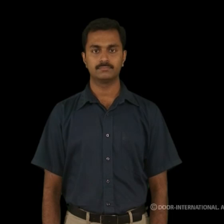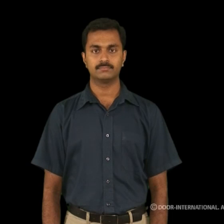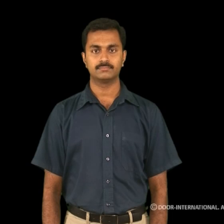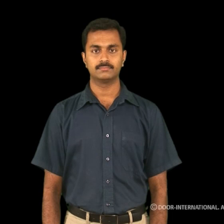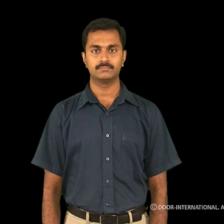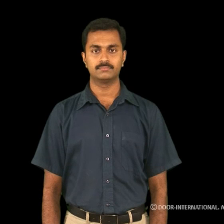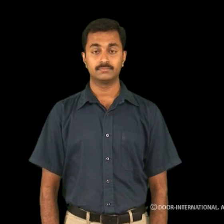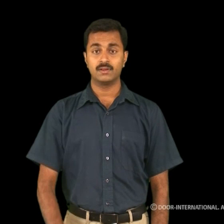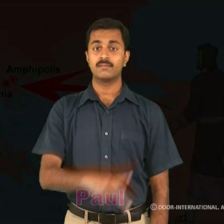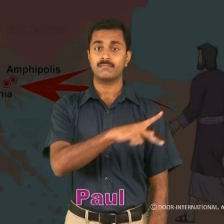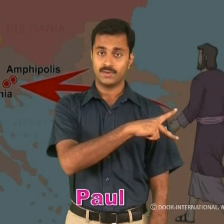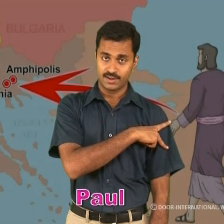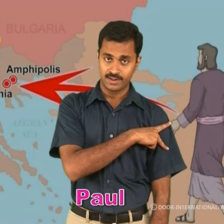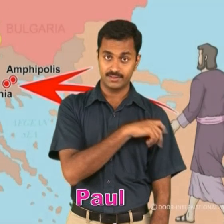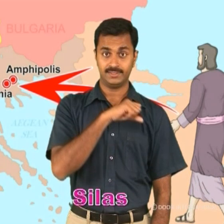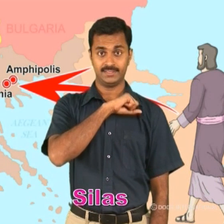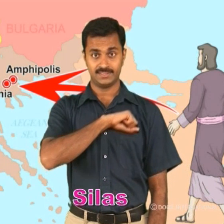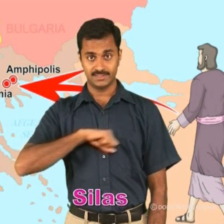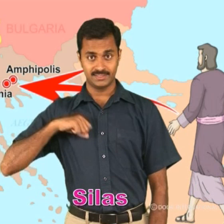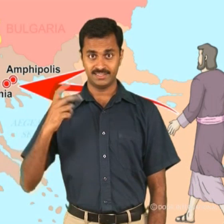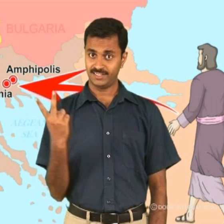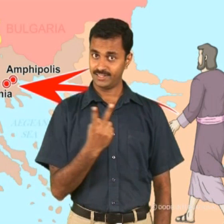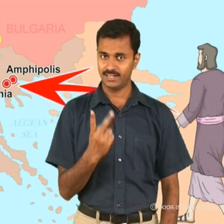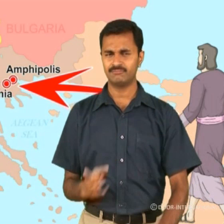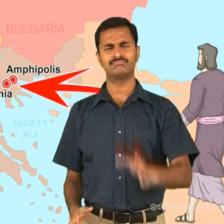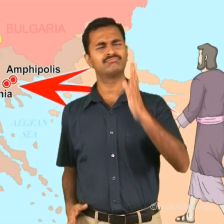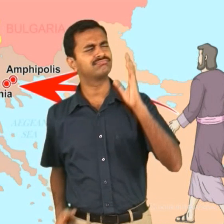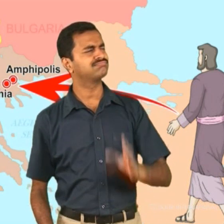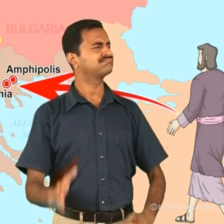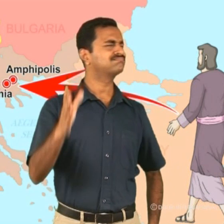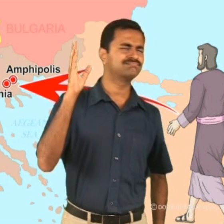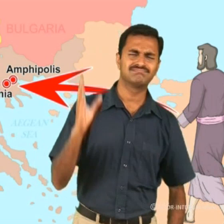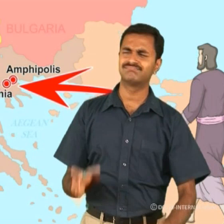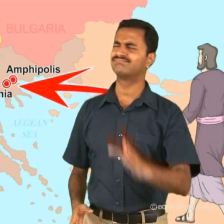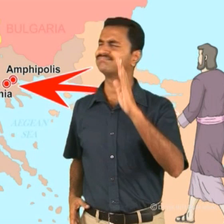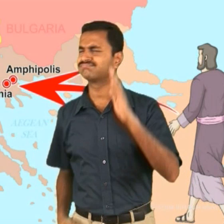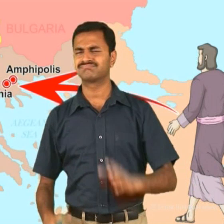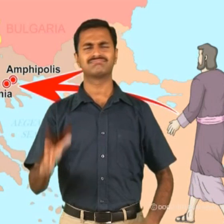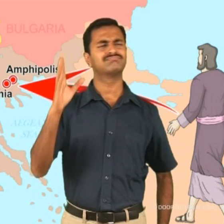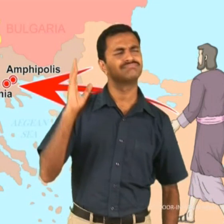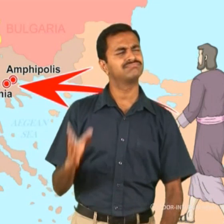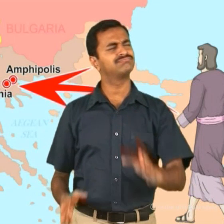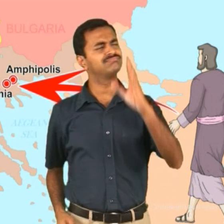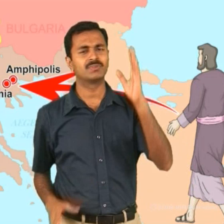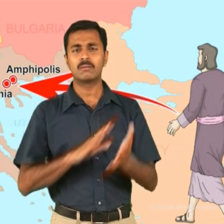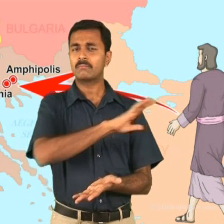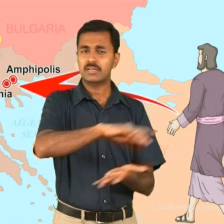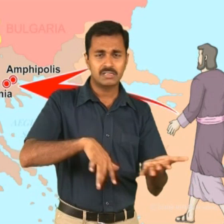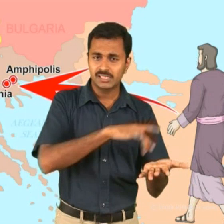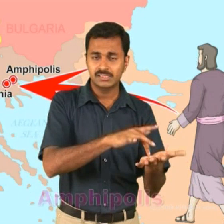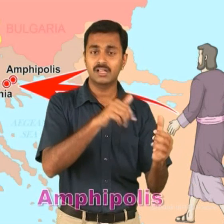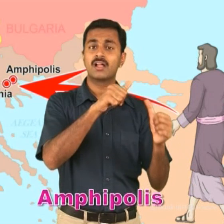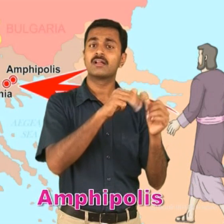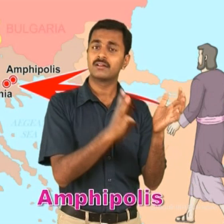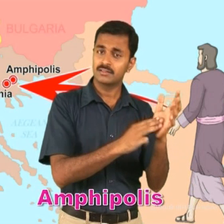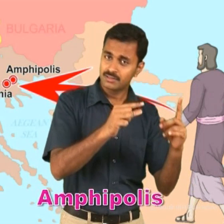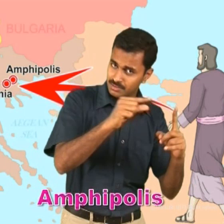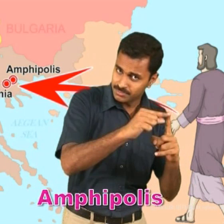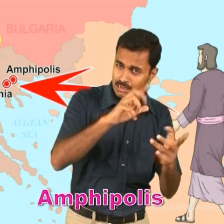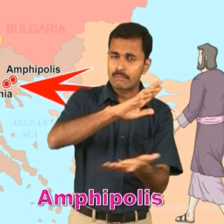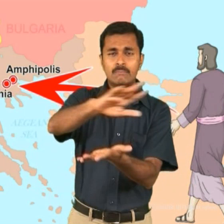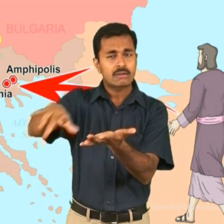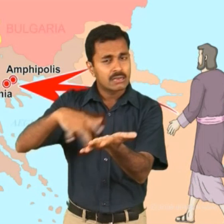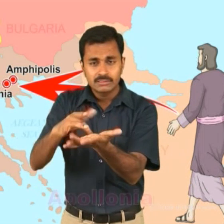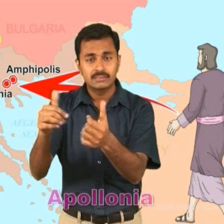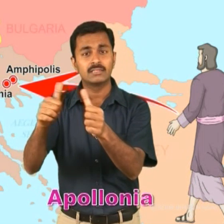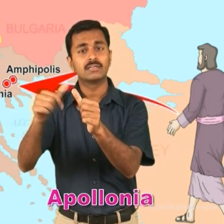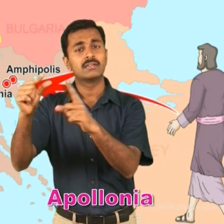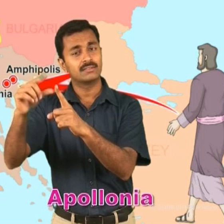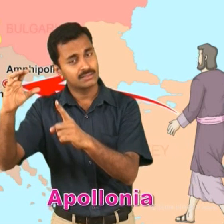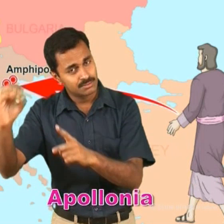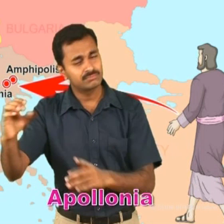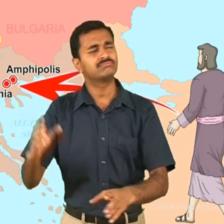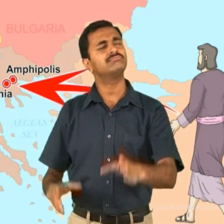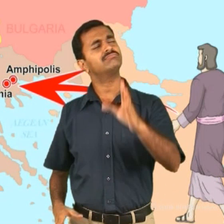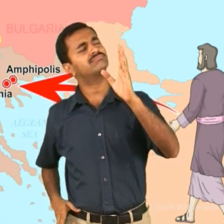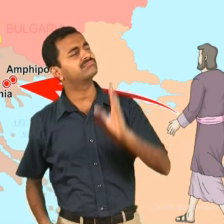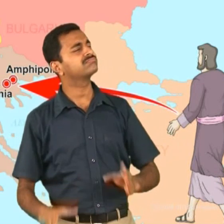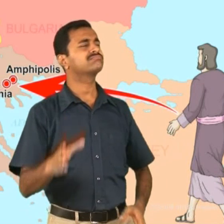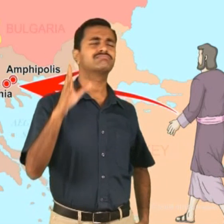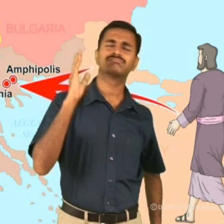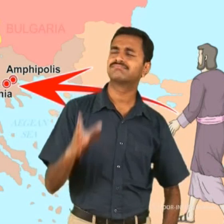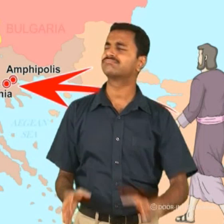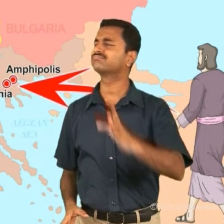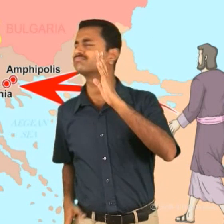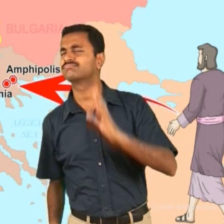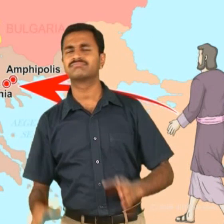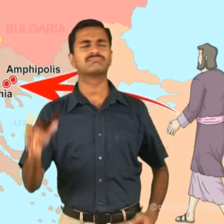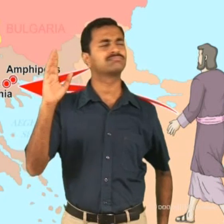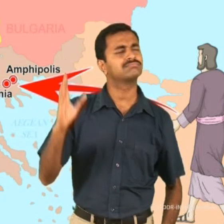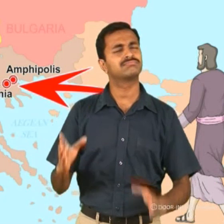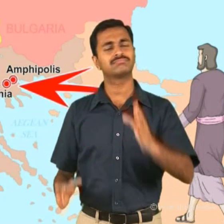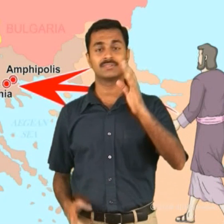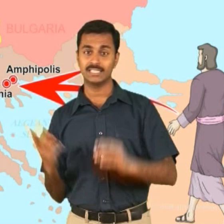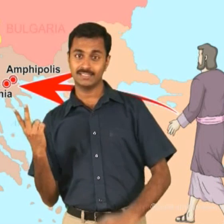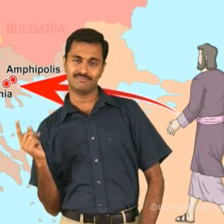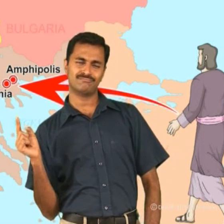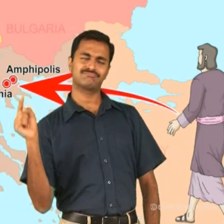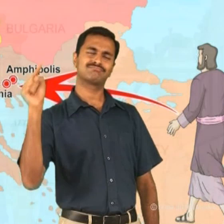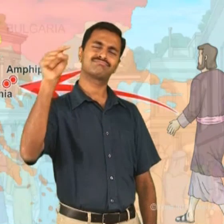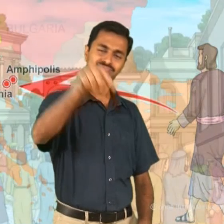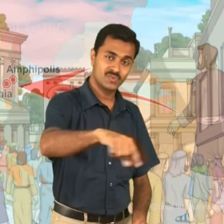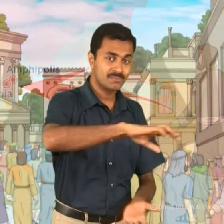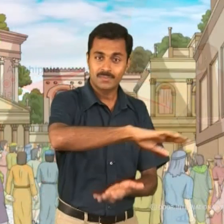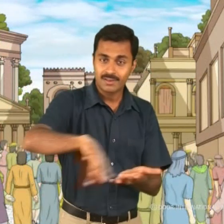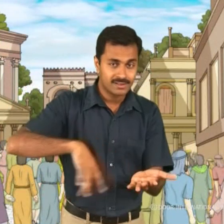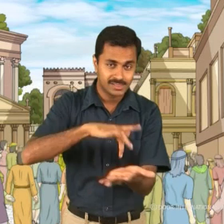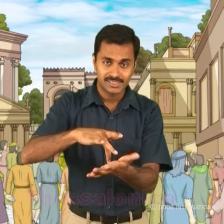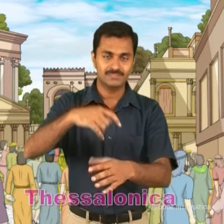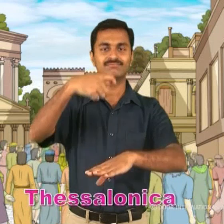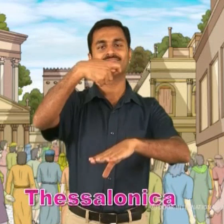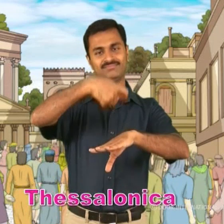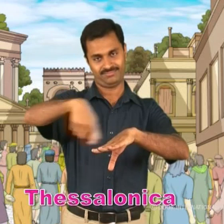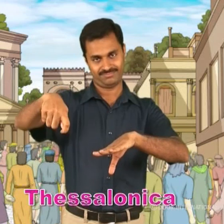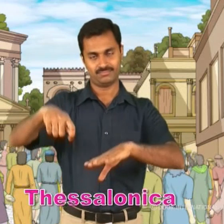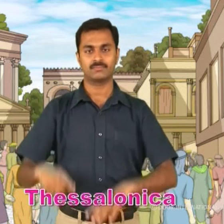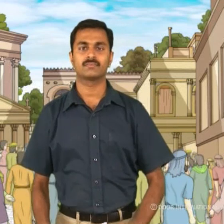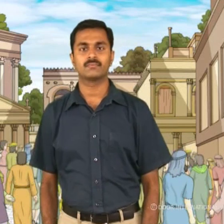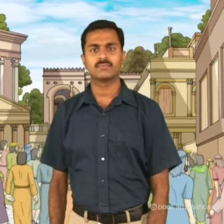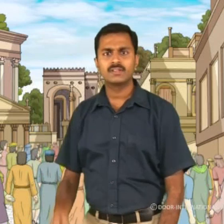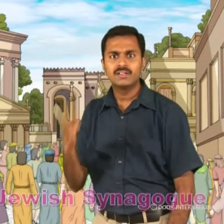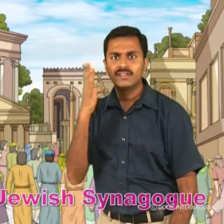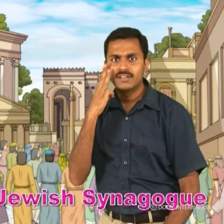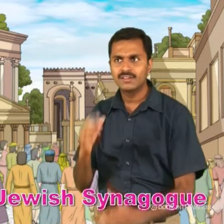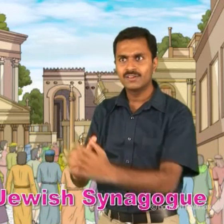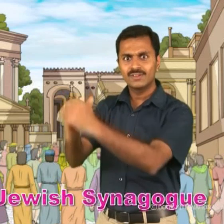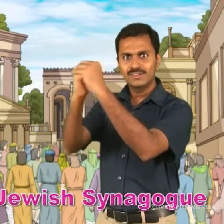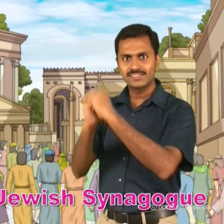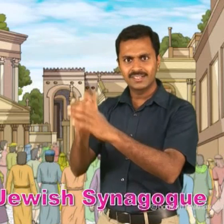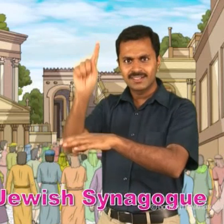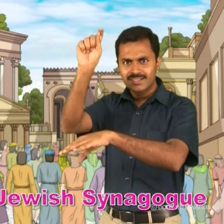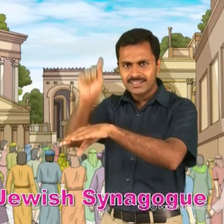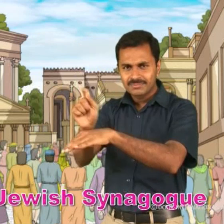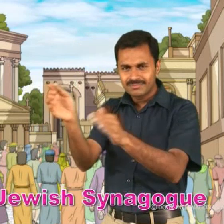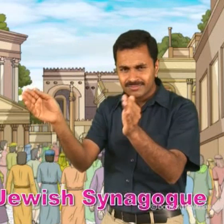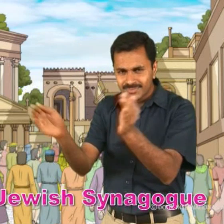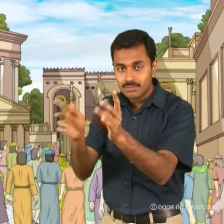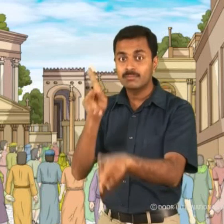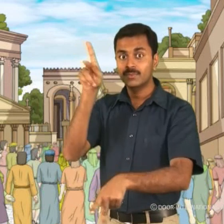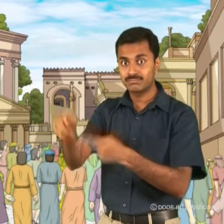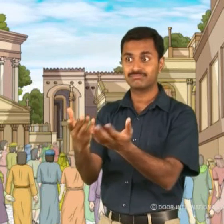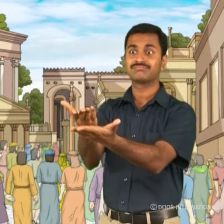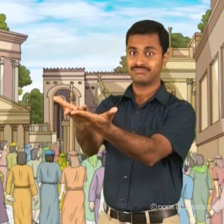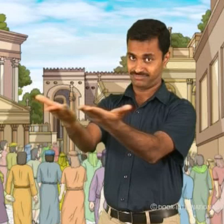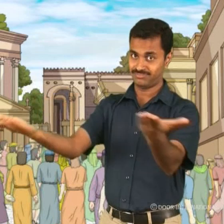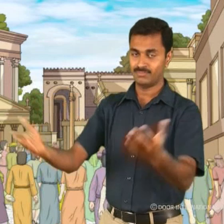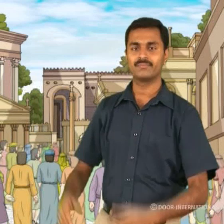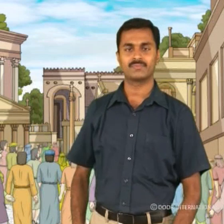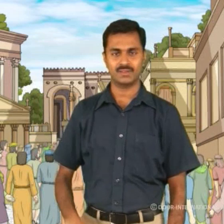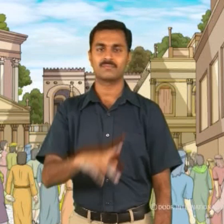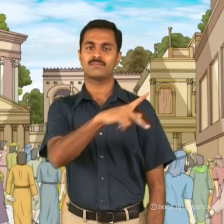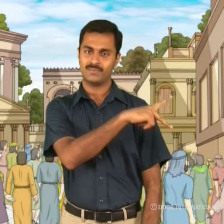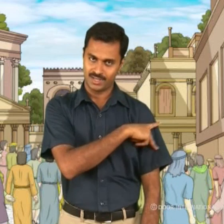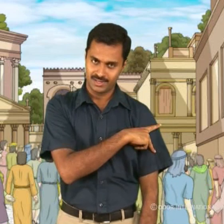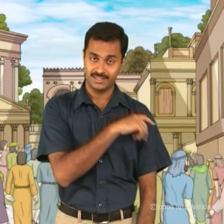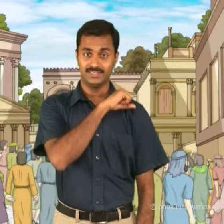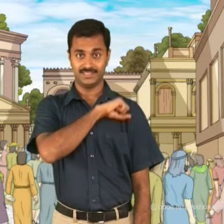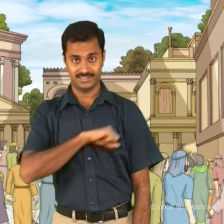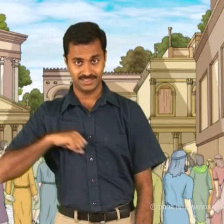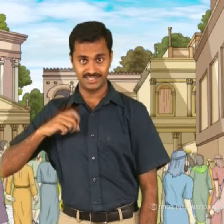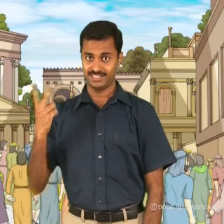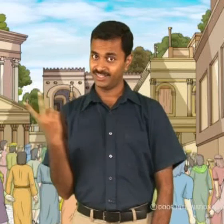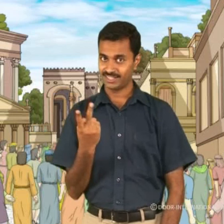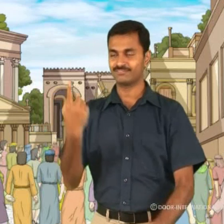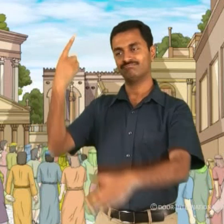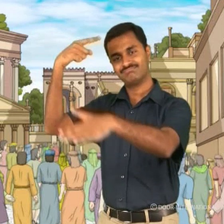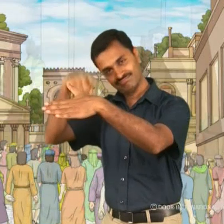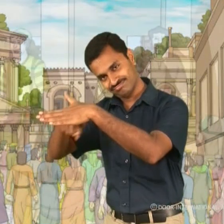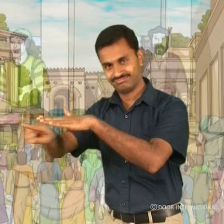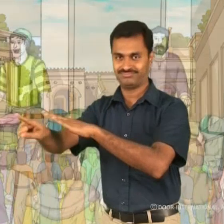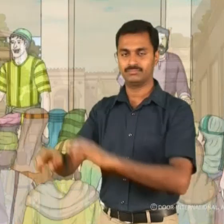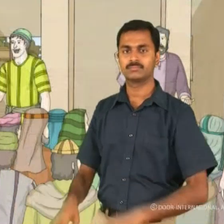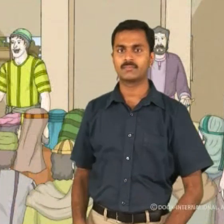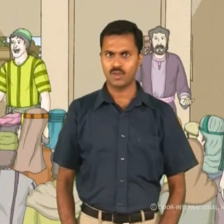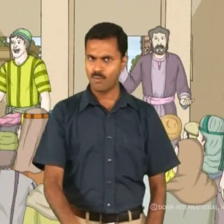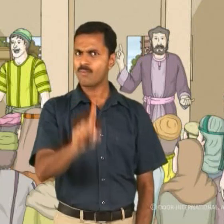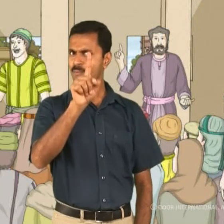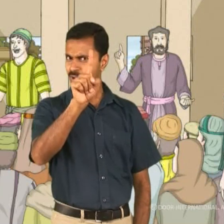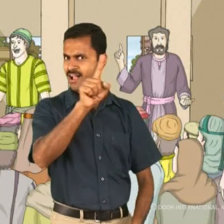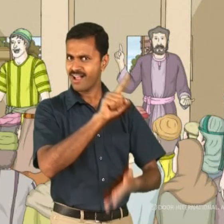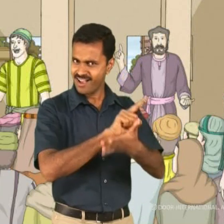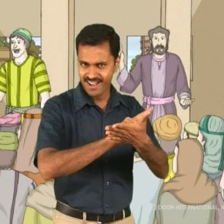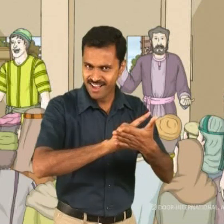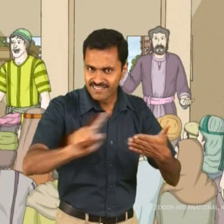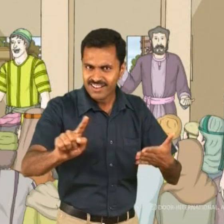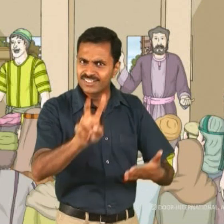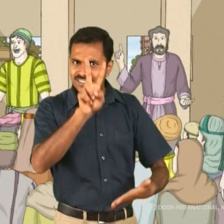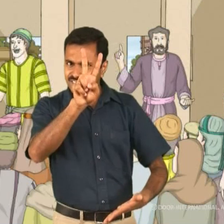When they had passed through Amphipolis and Apollonia, they came to Thessalonica, where there was a Jewish synagogue.